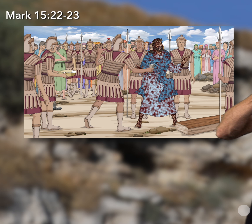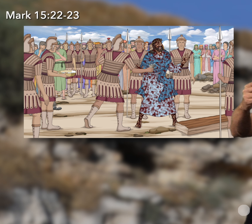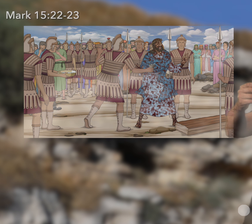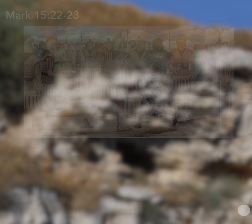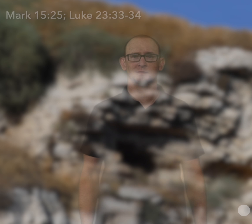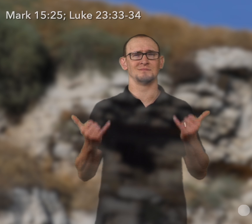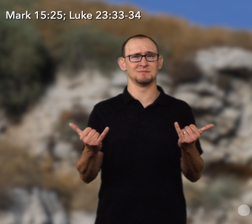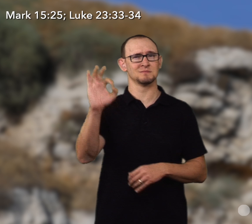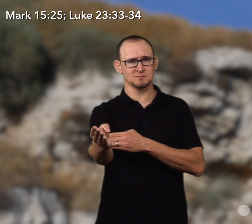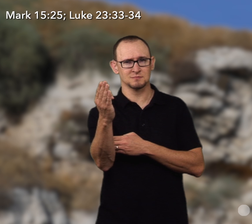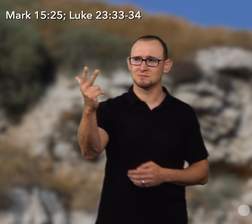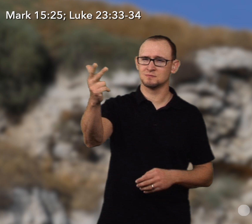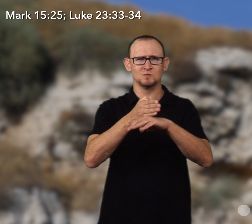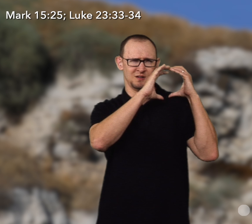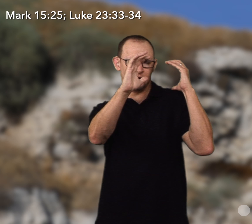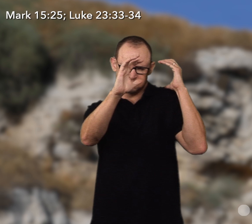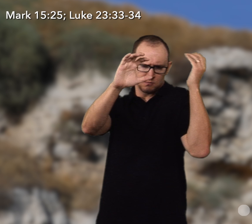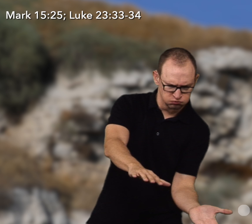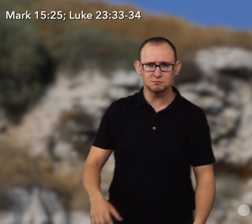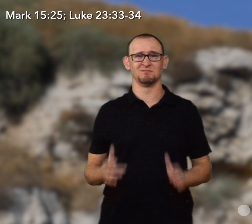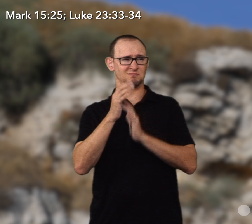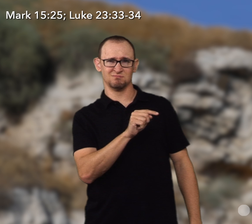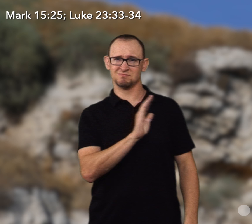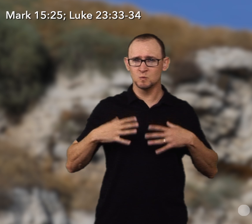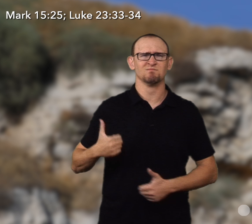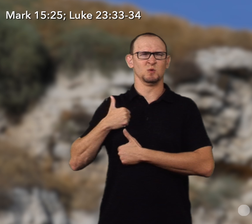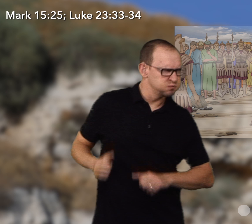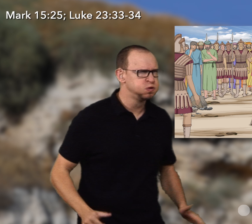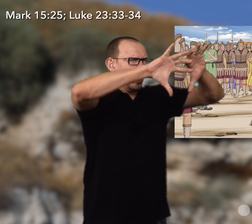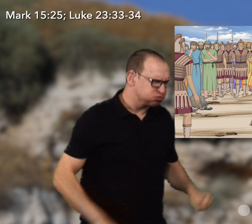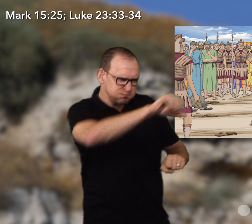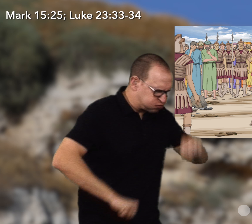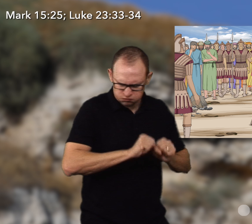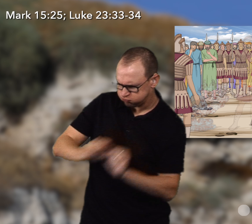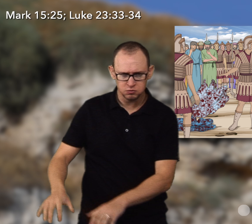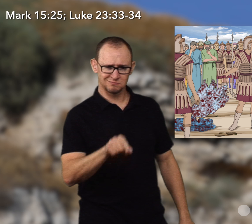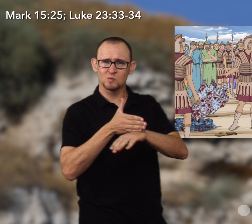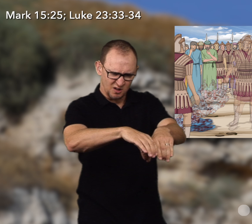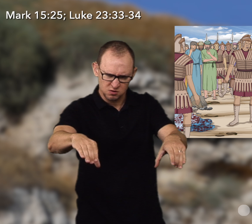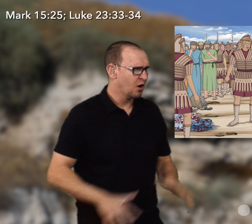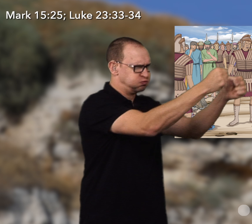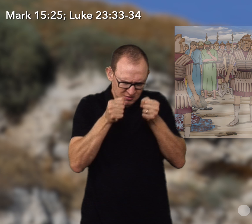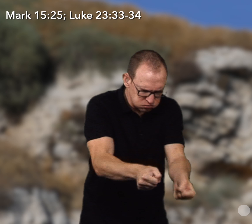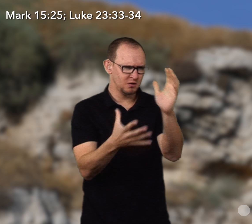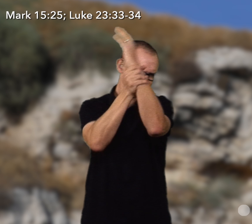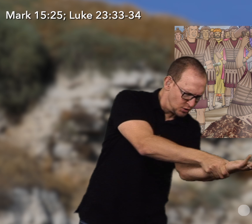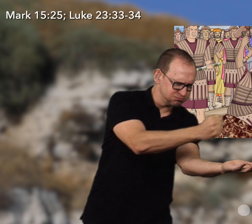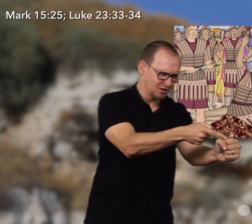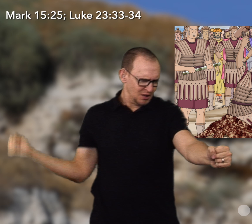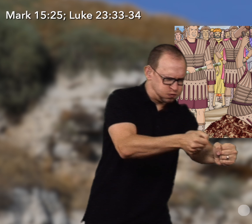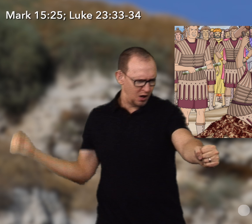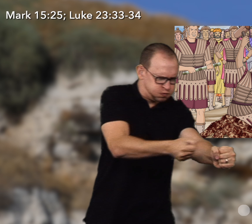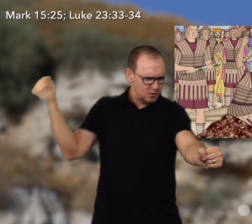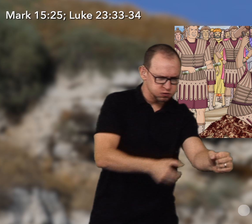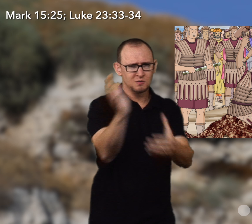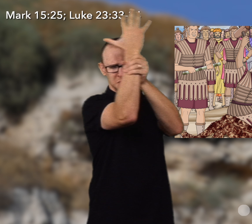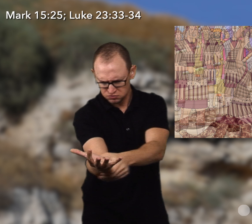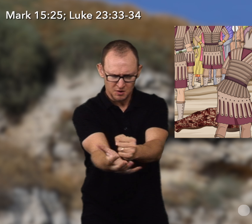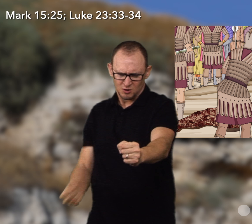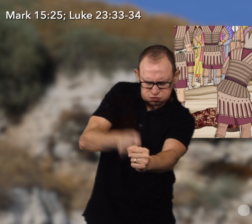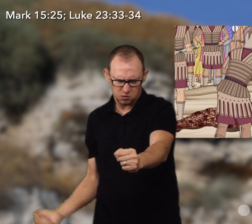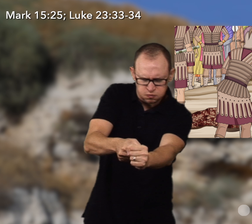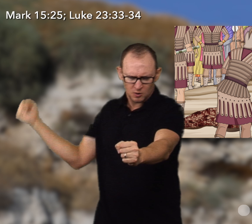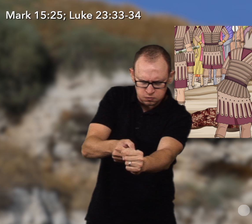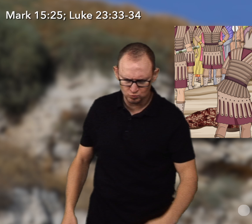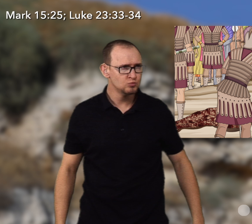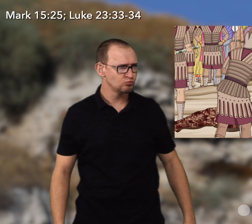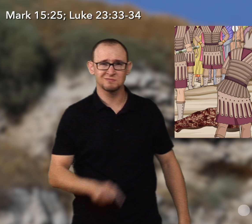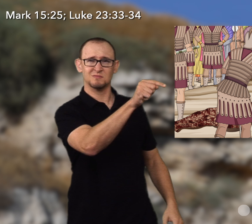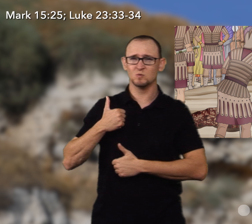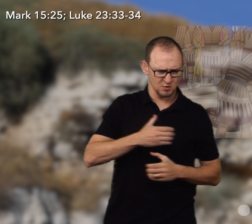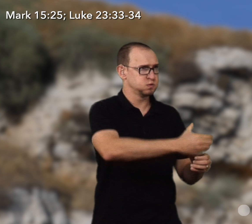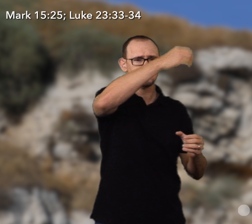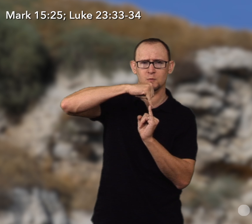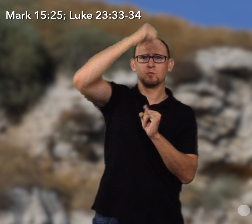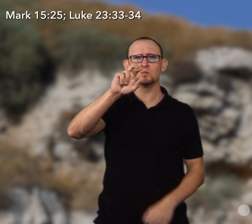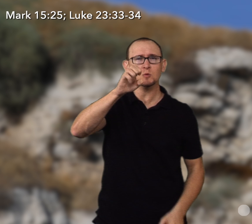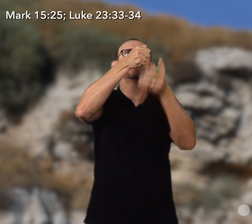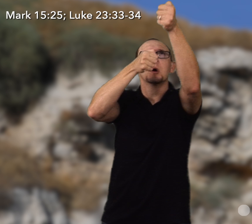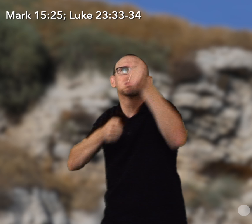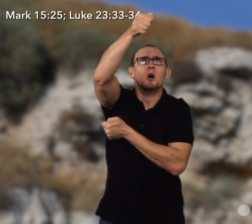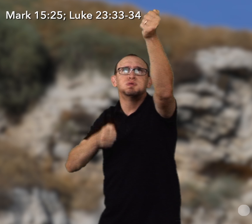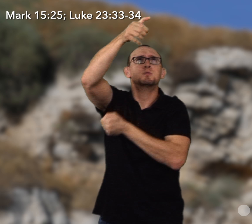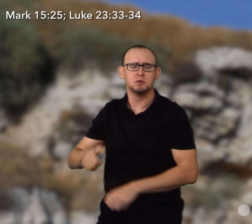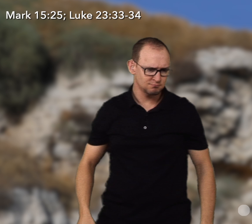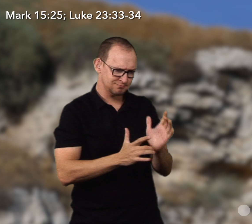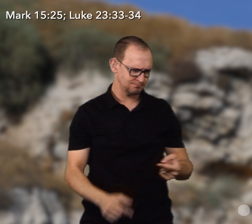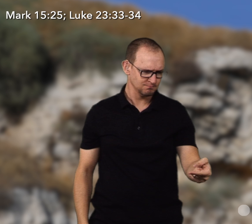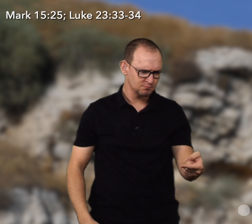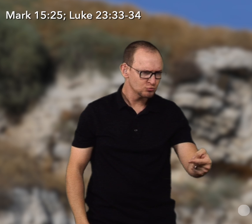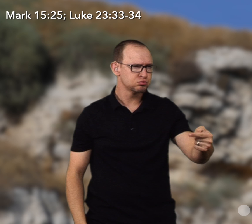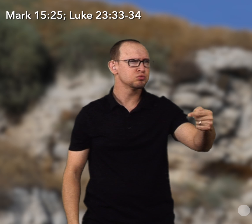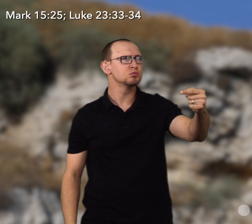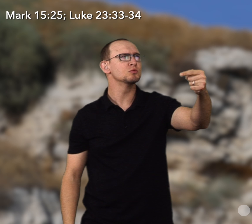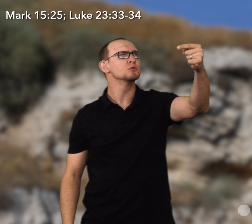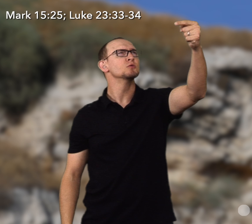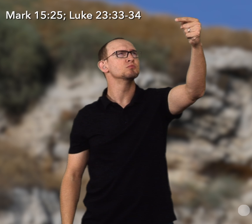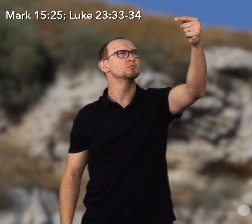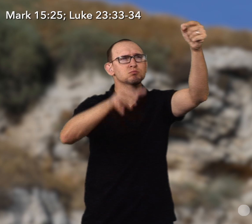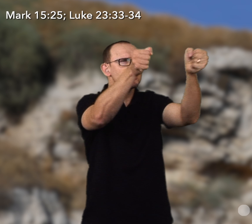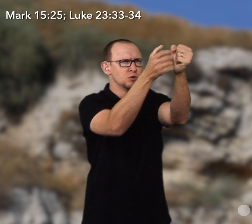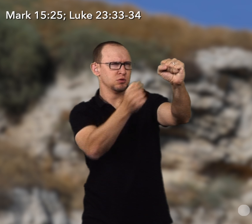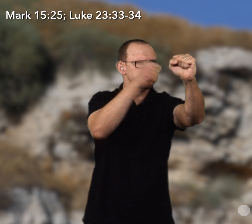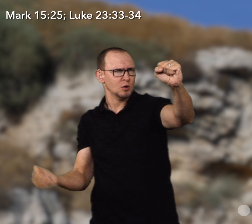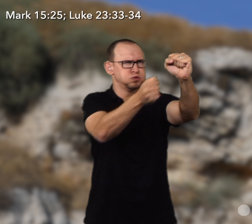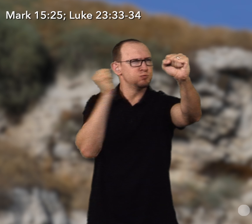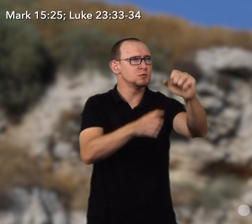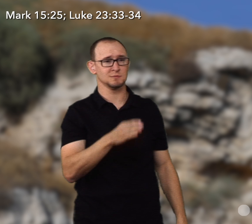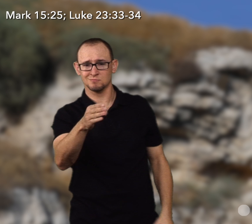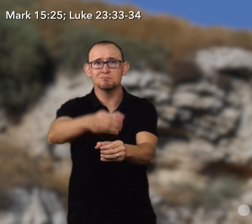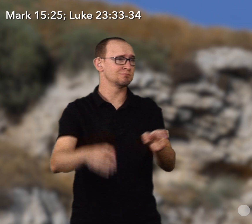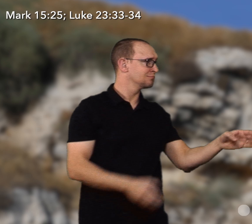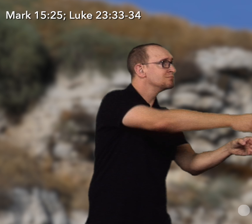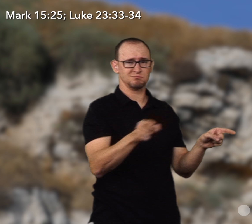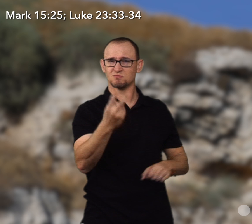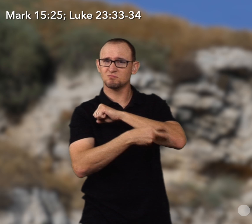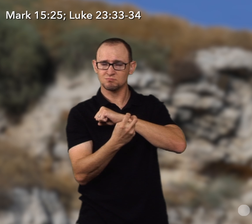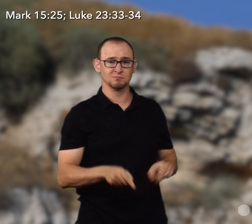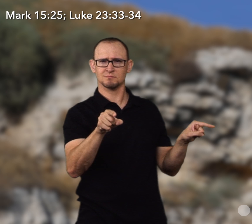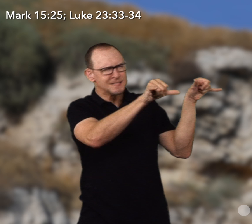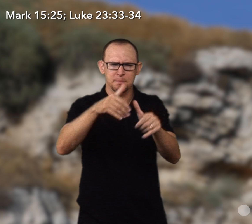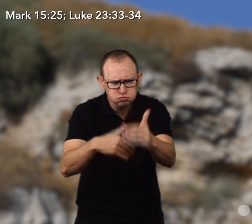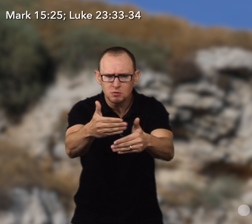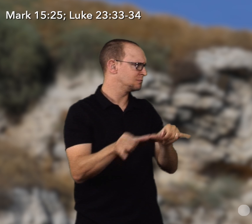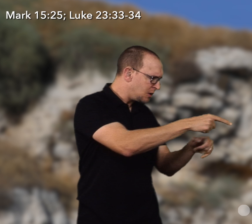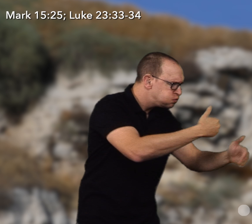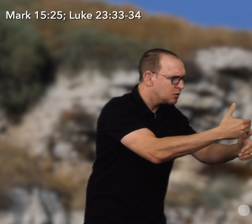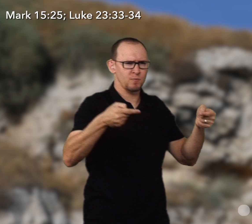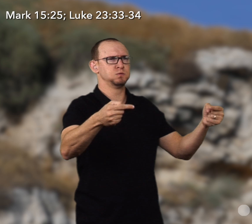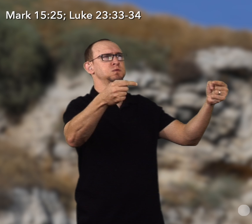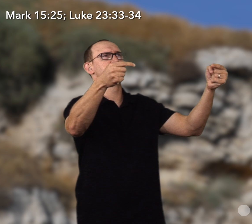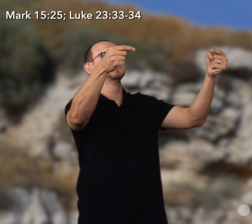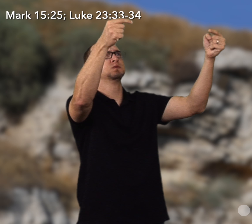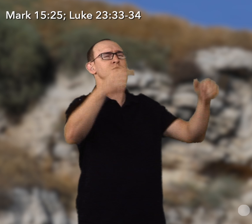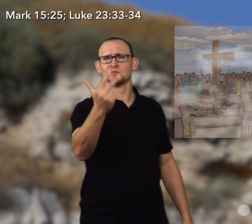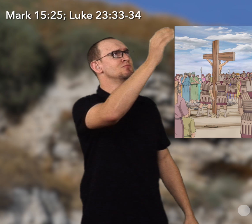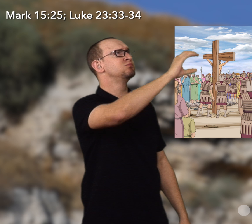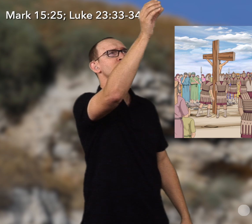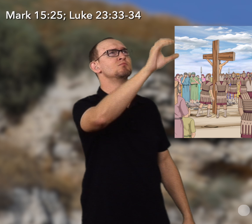It was the third hour when they crucified Him.